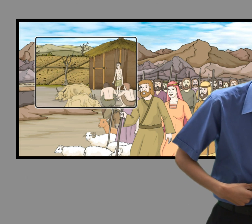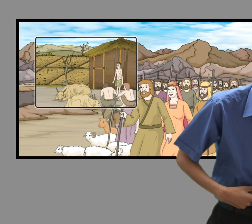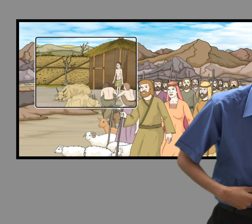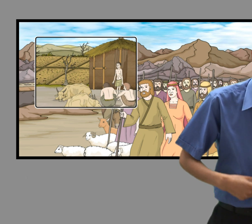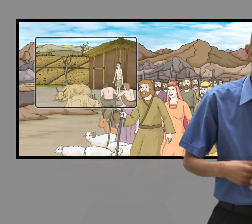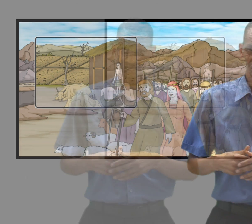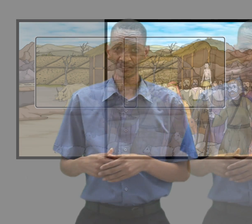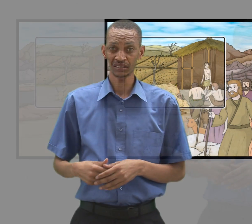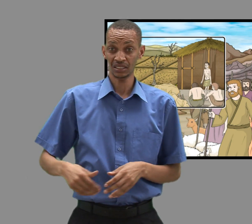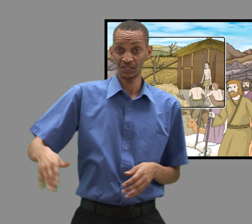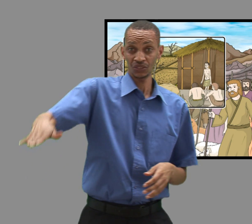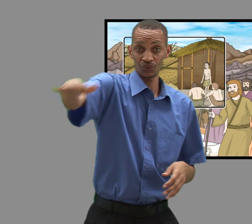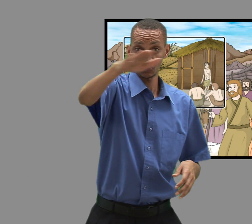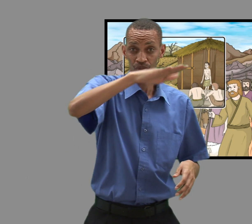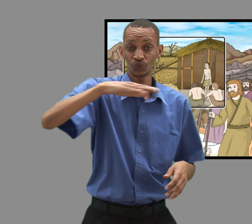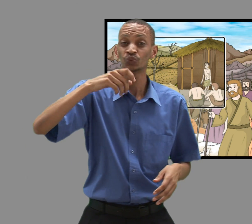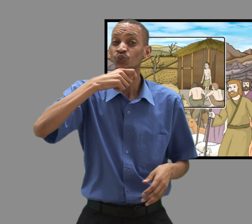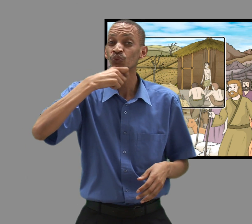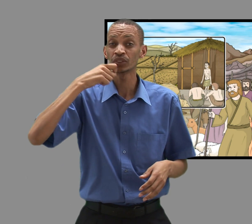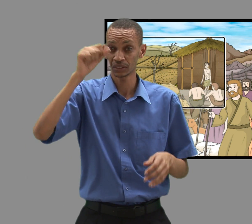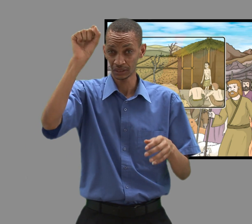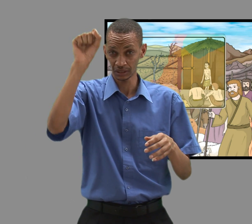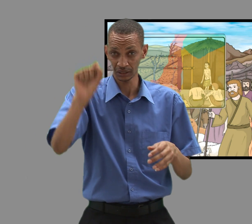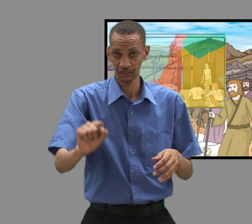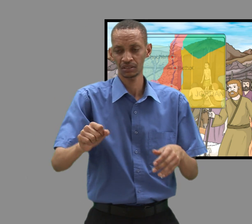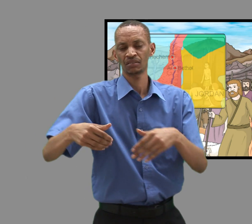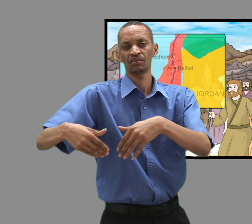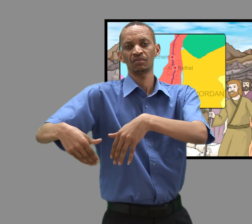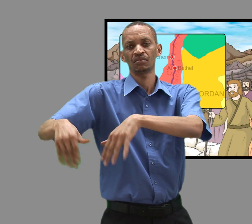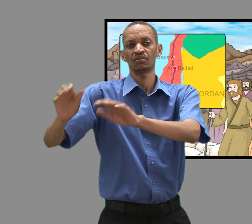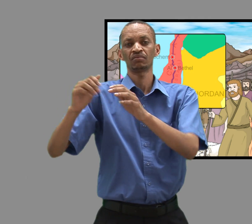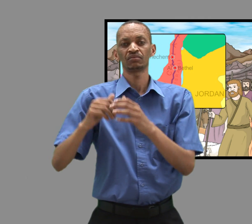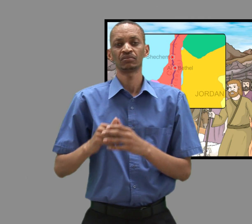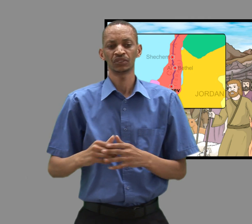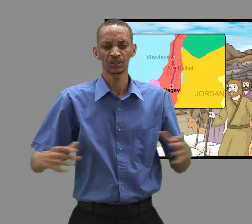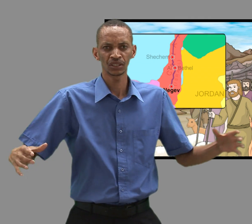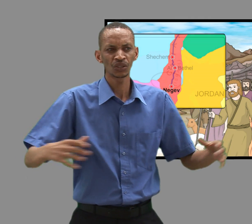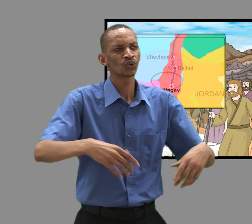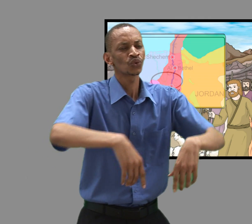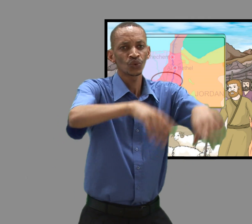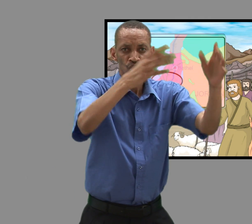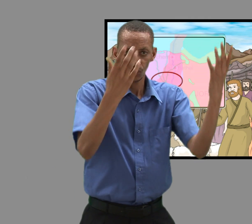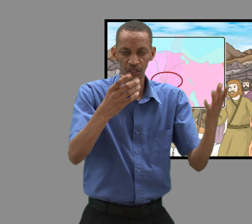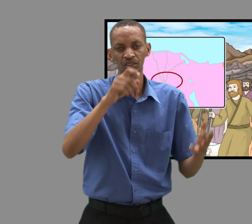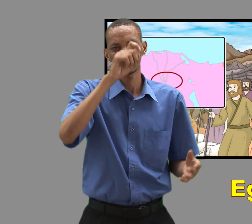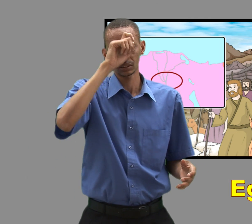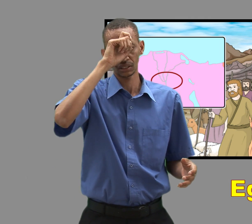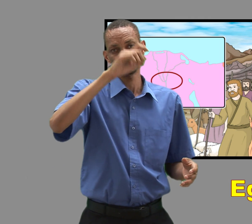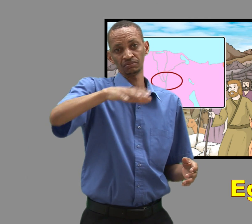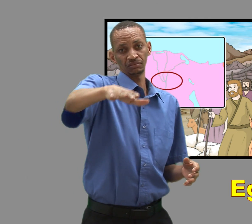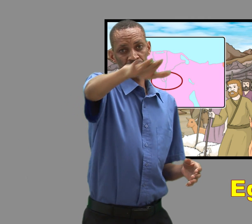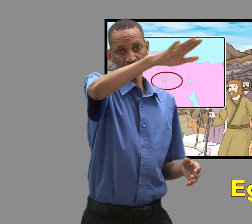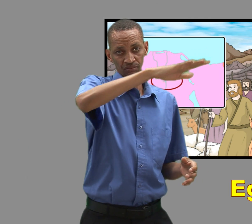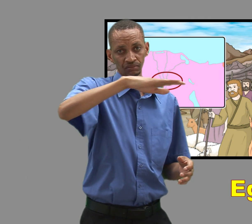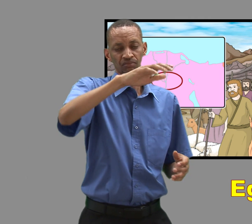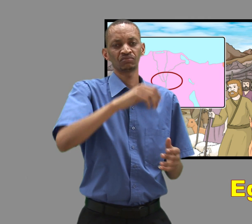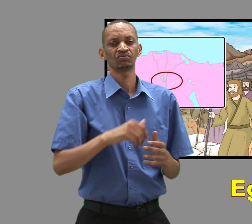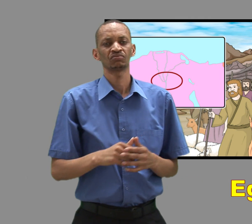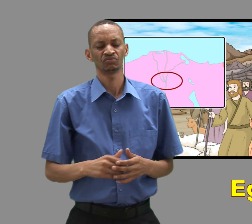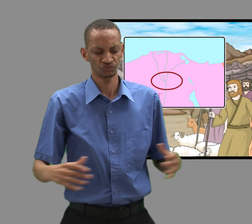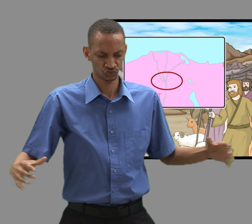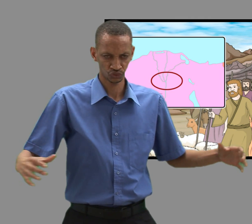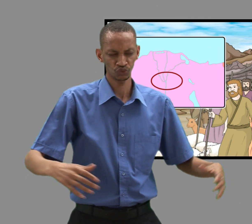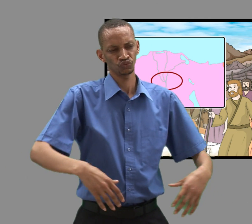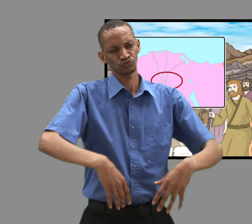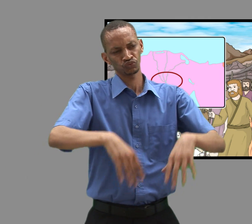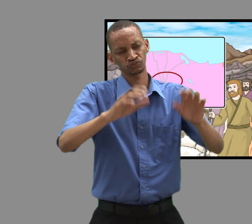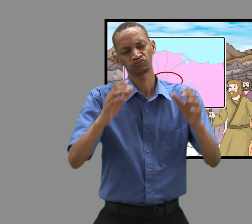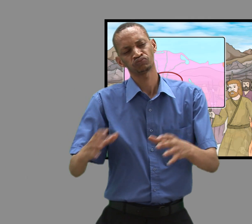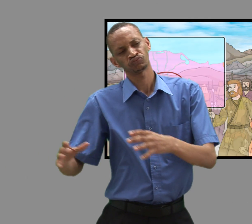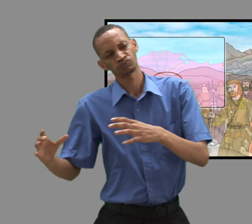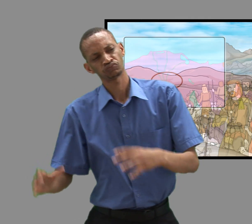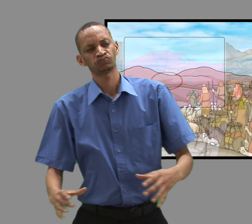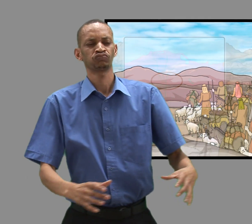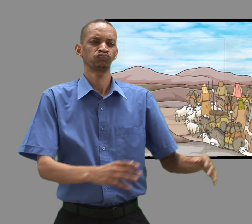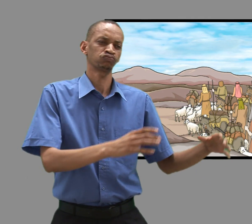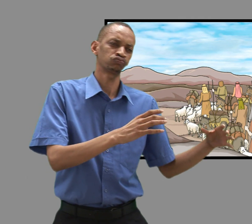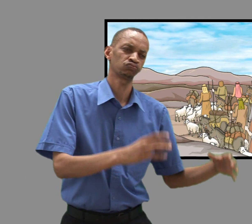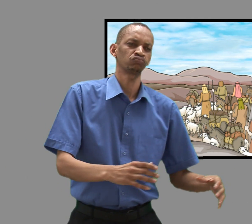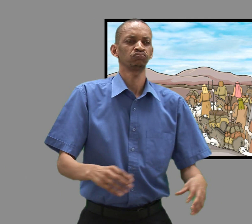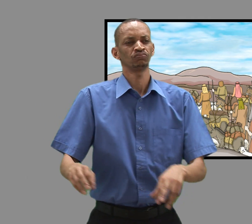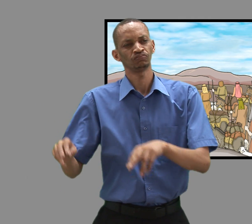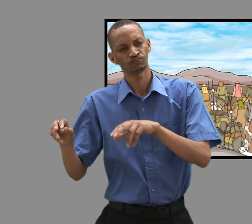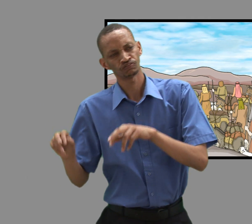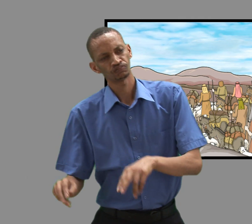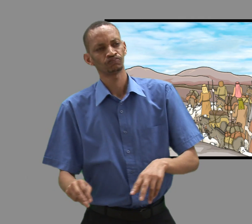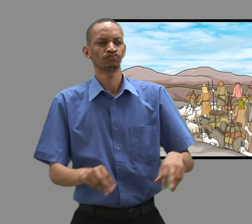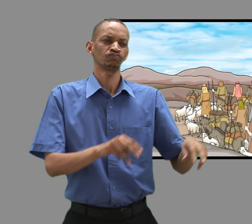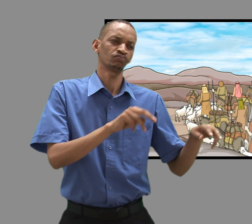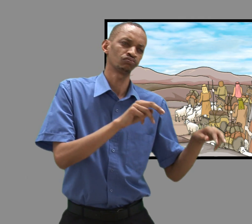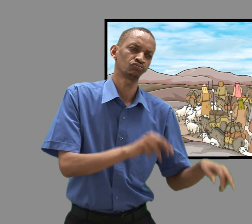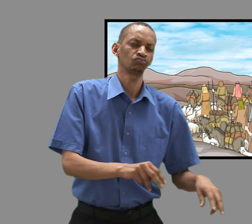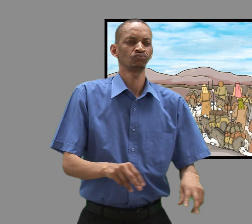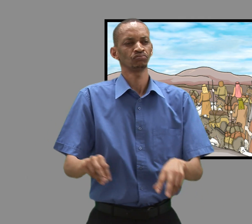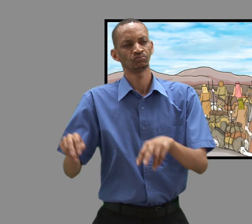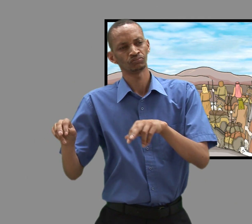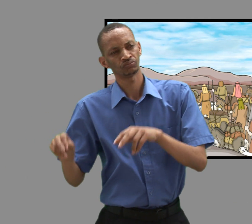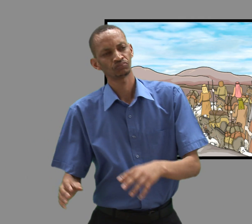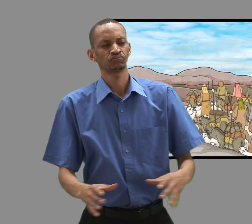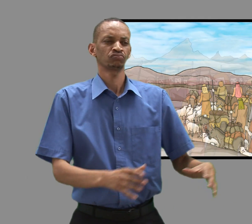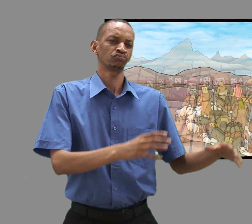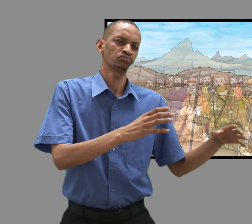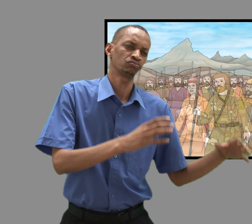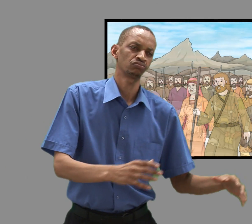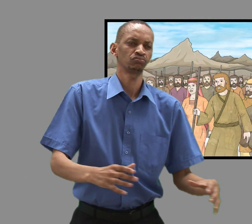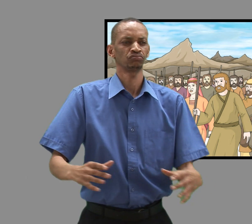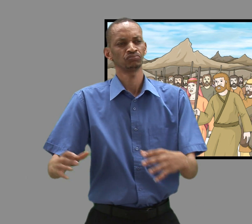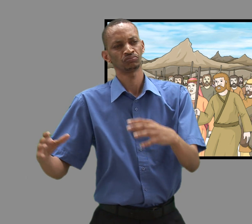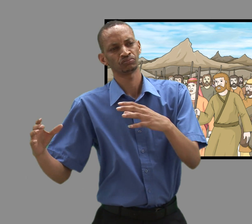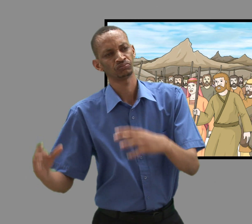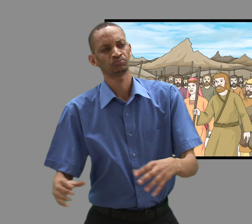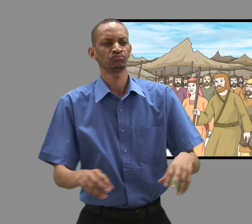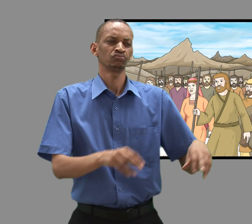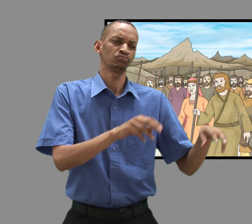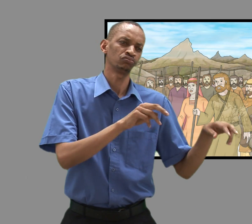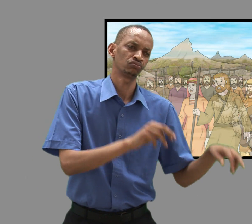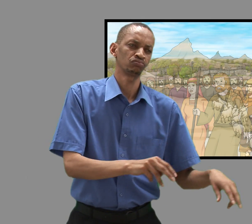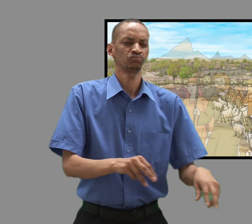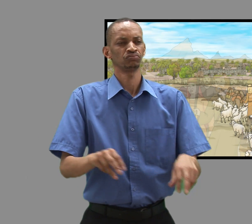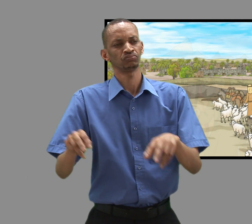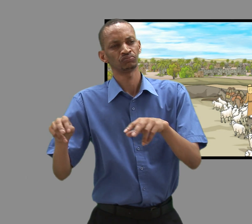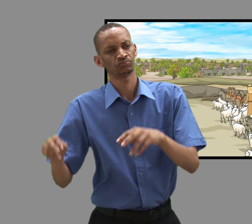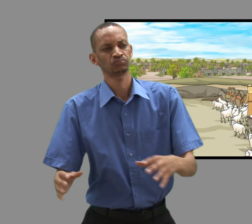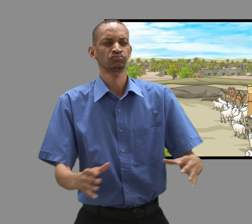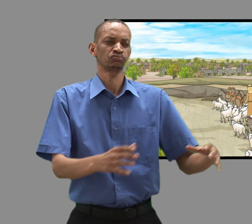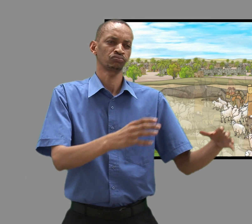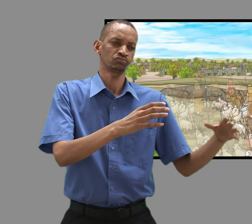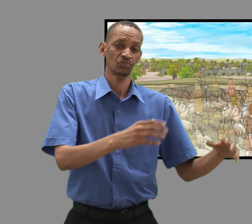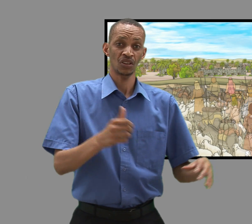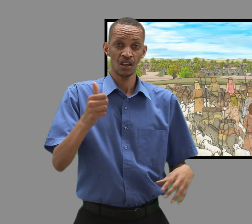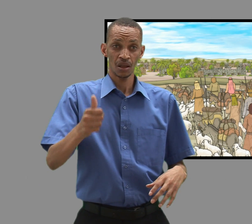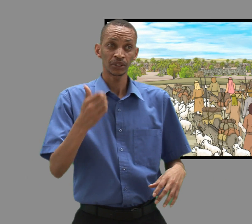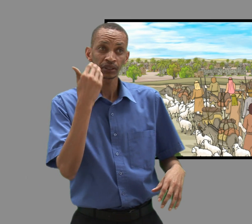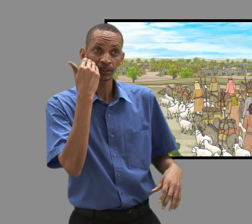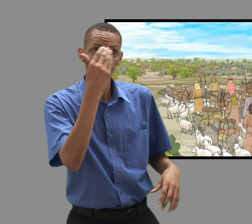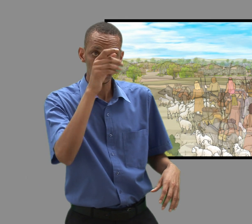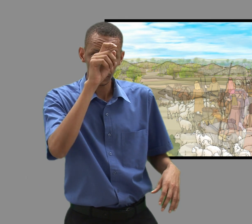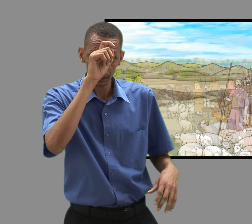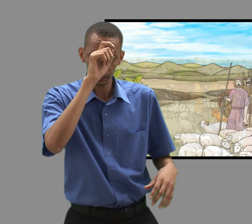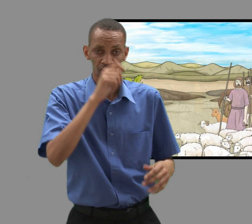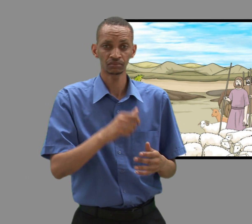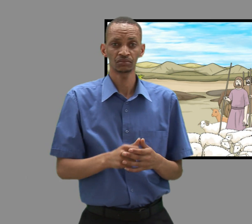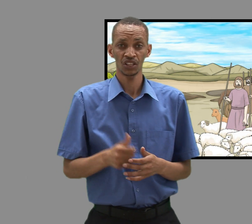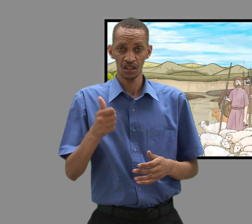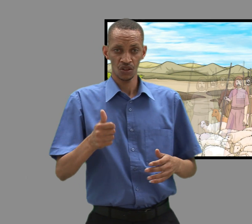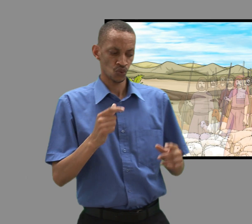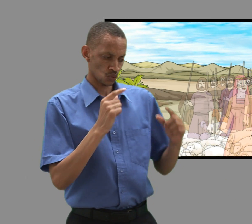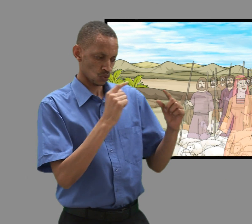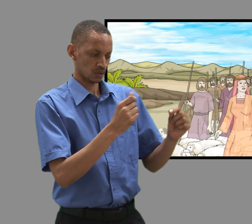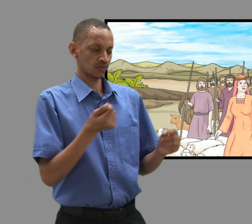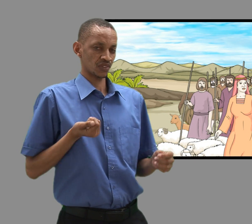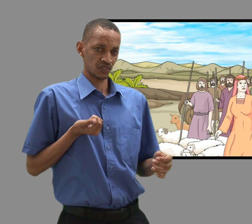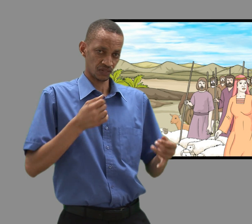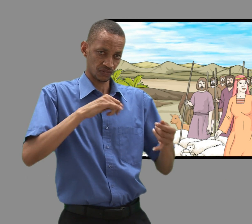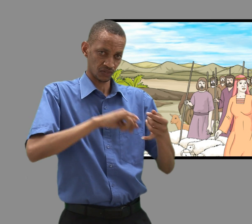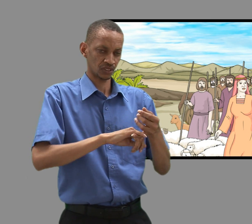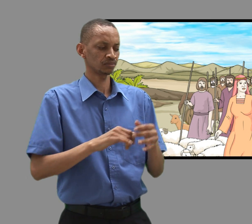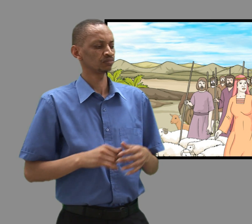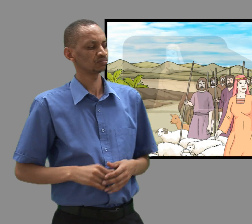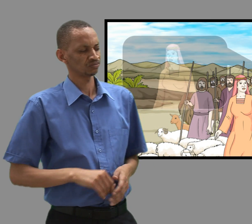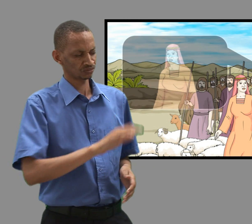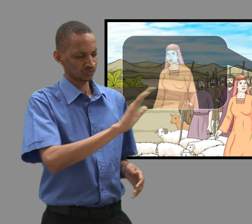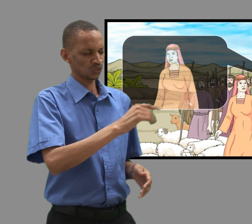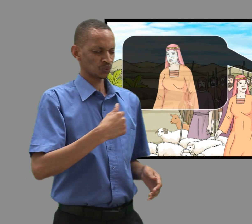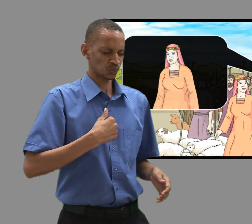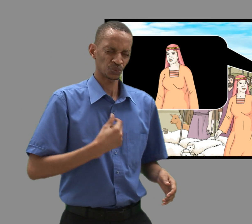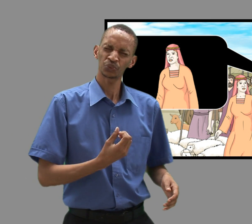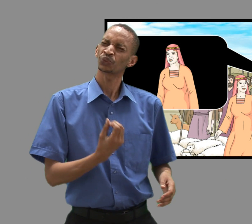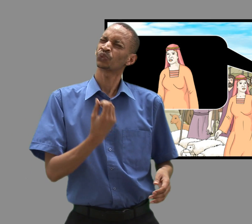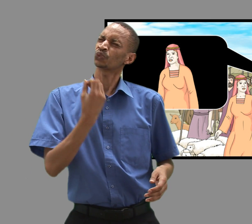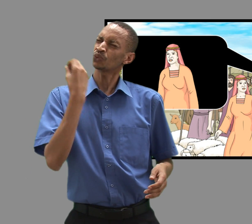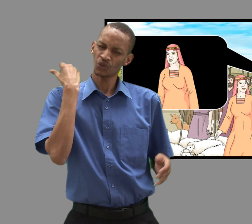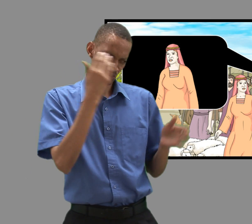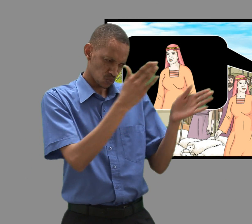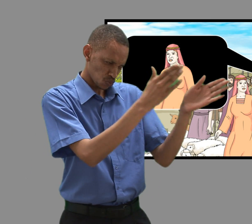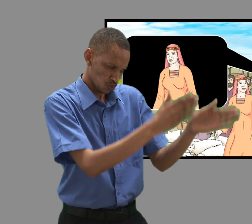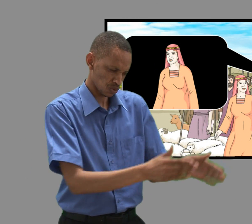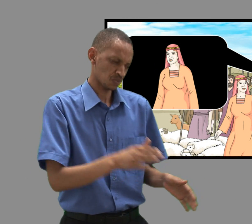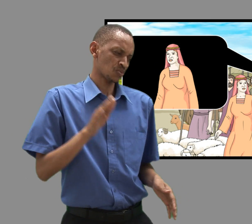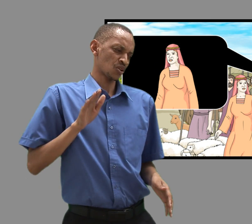So Abram went down to Egypt to live there for a while because the famine was severe.